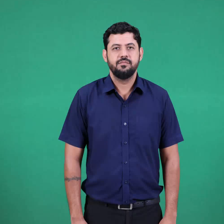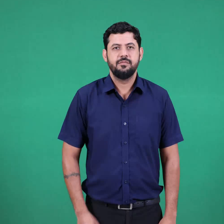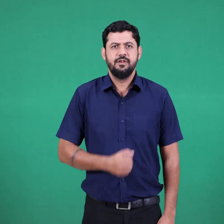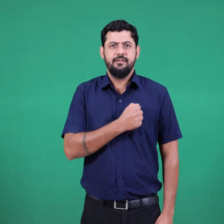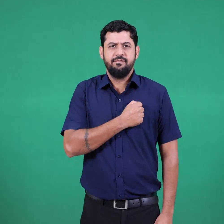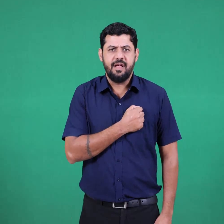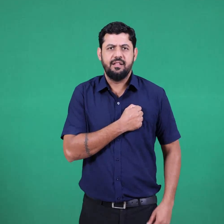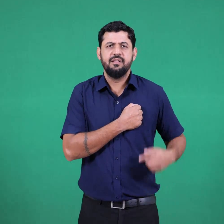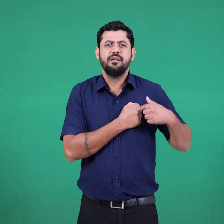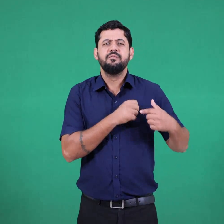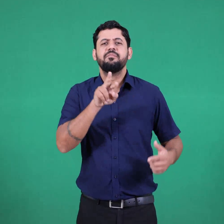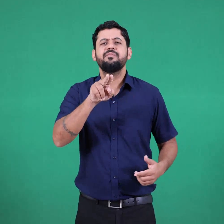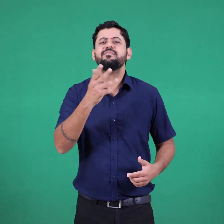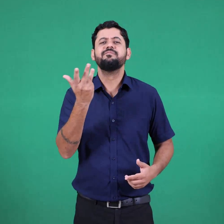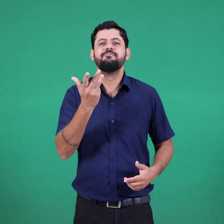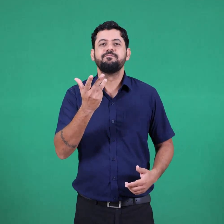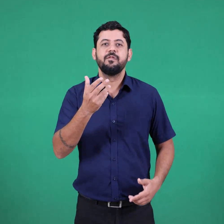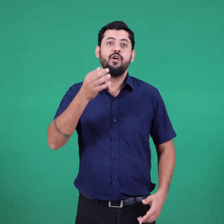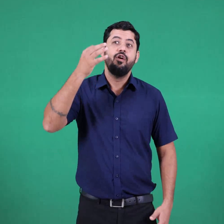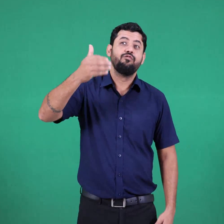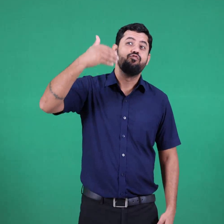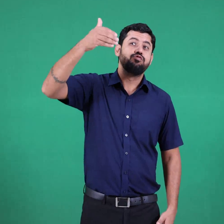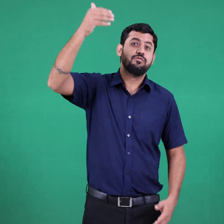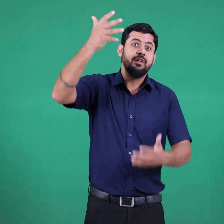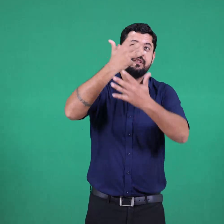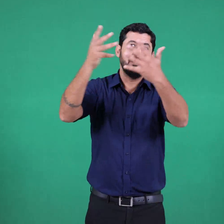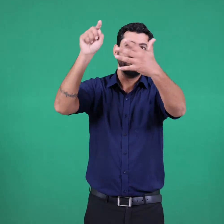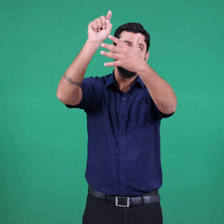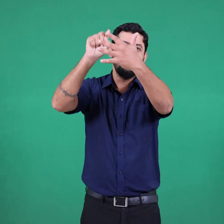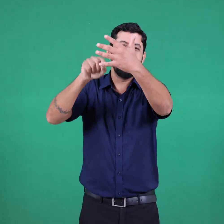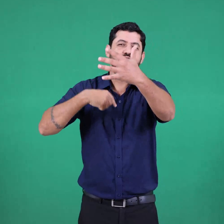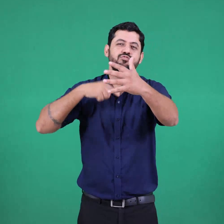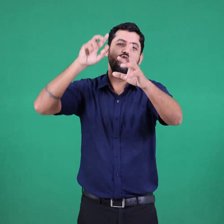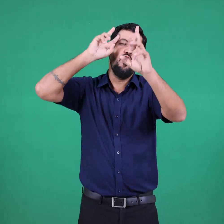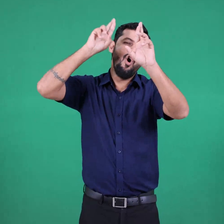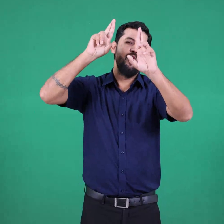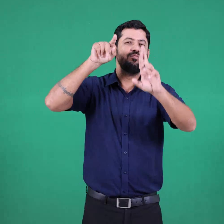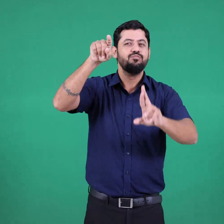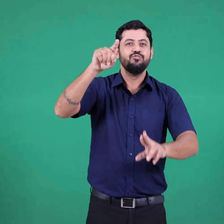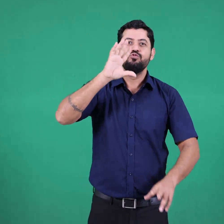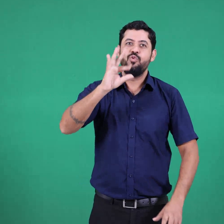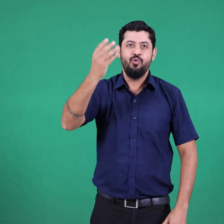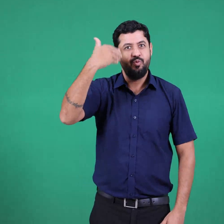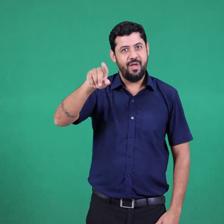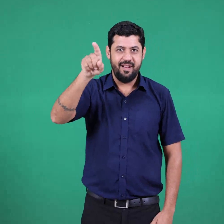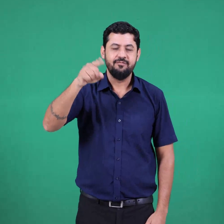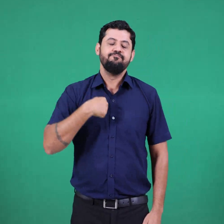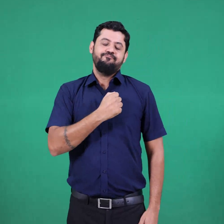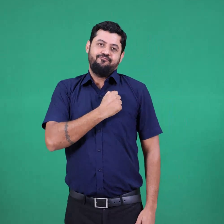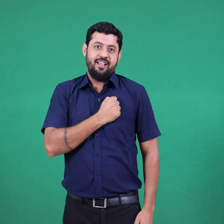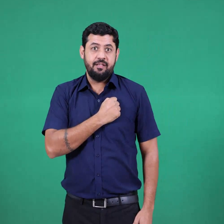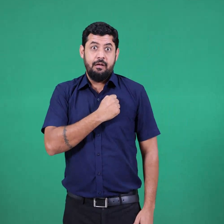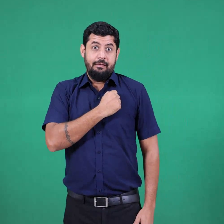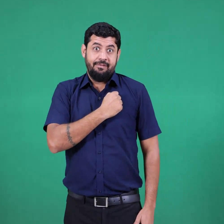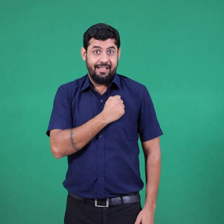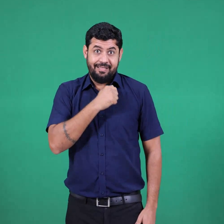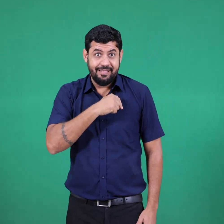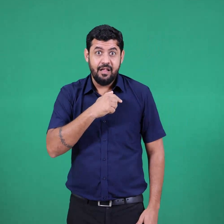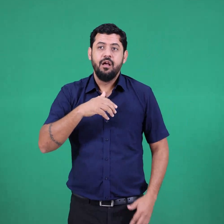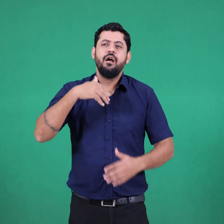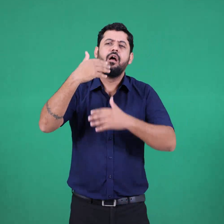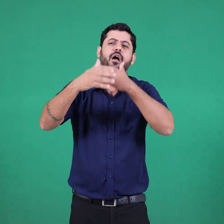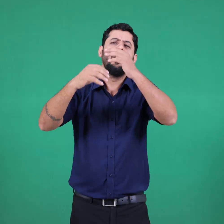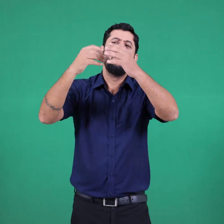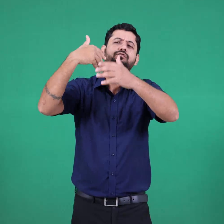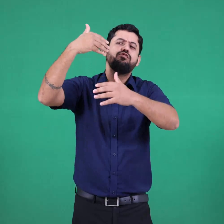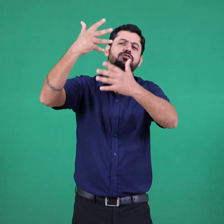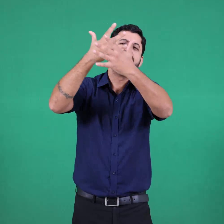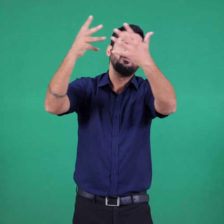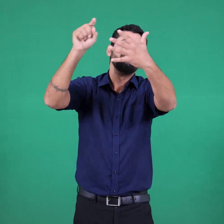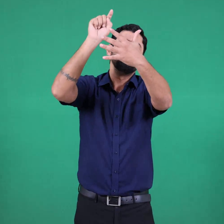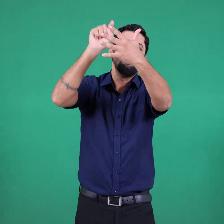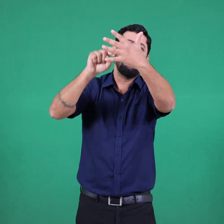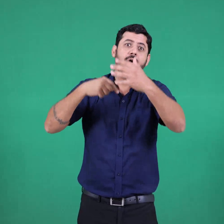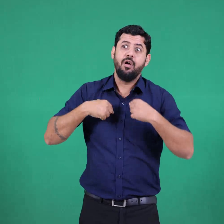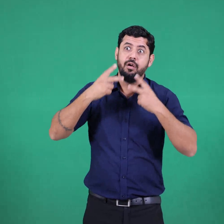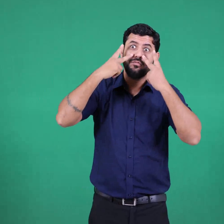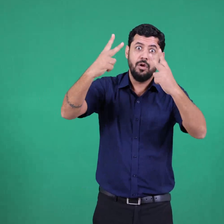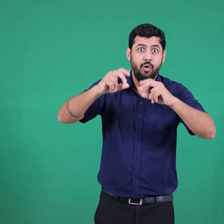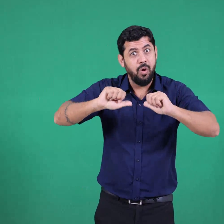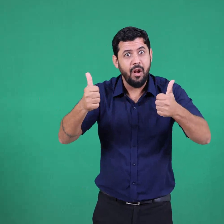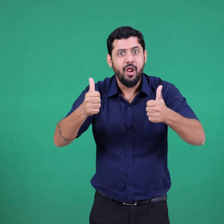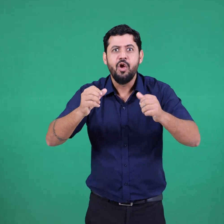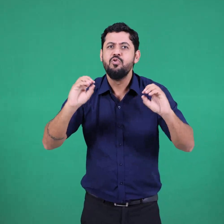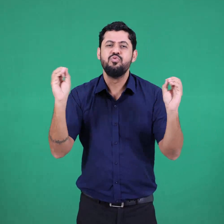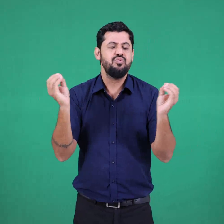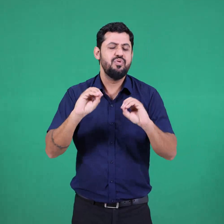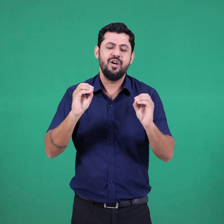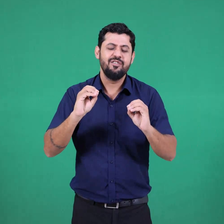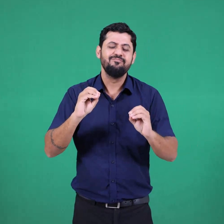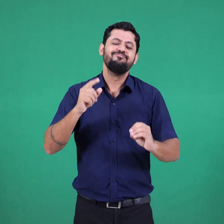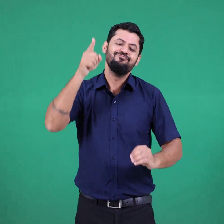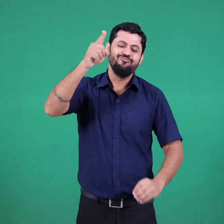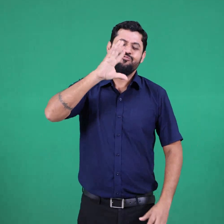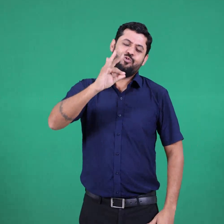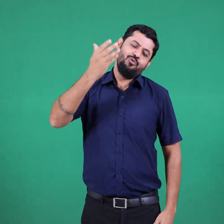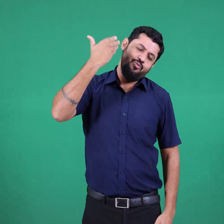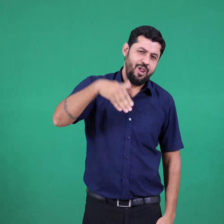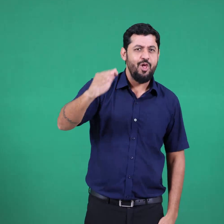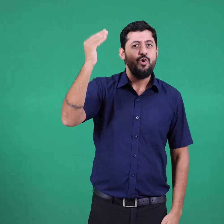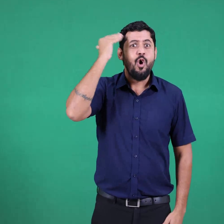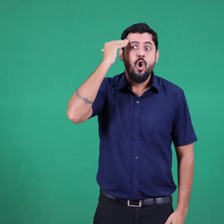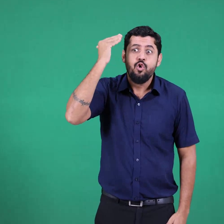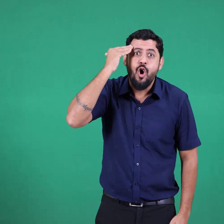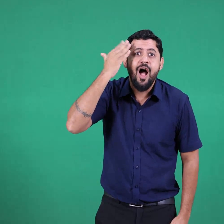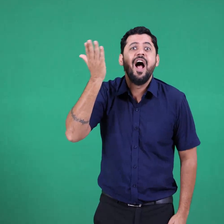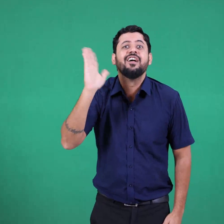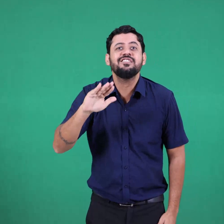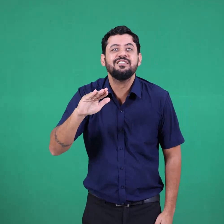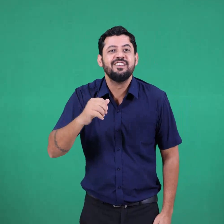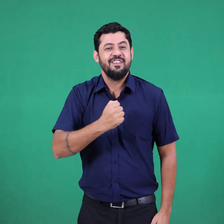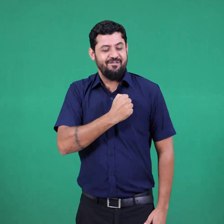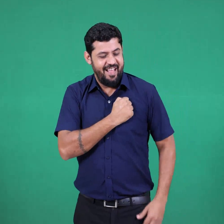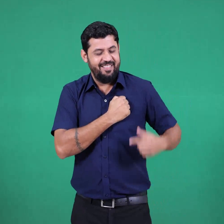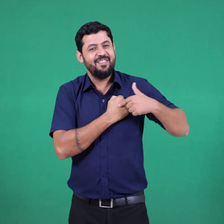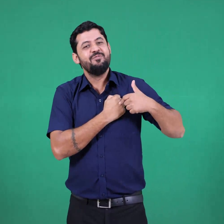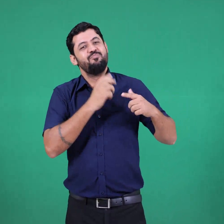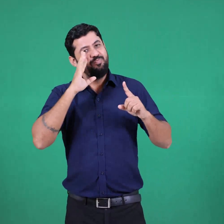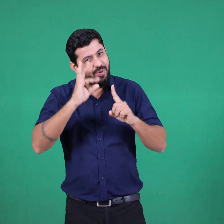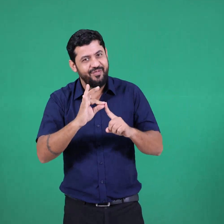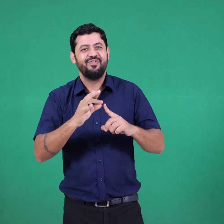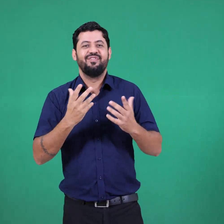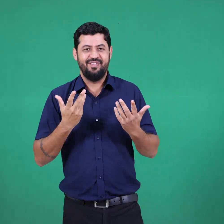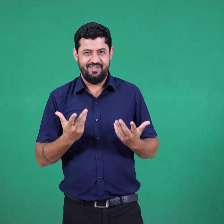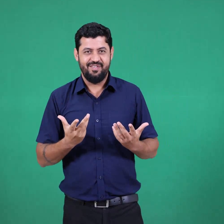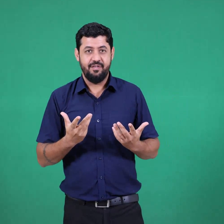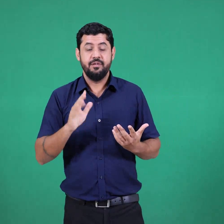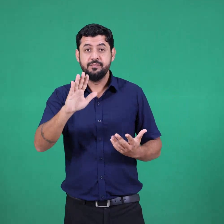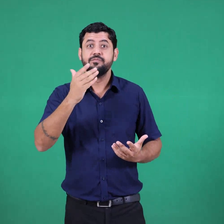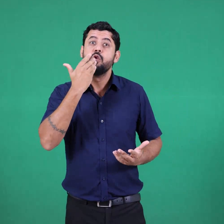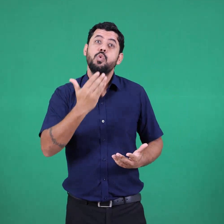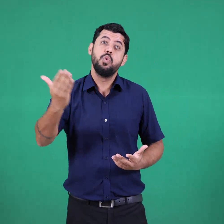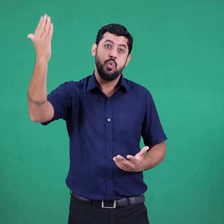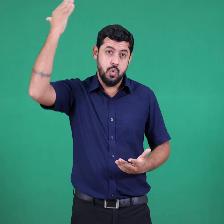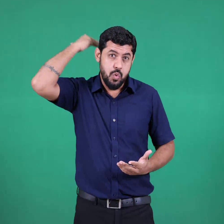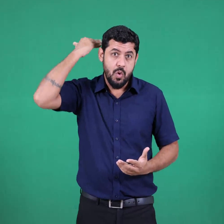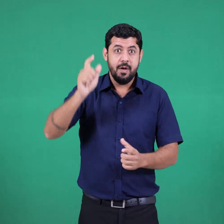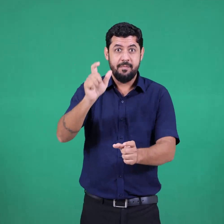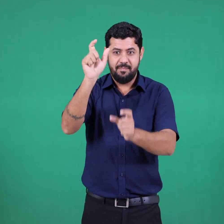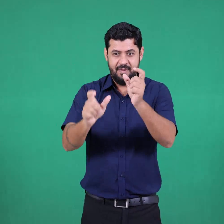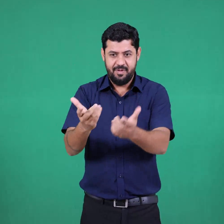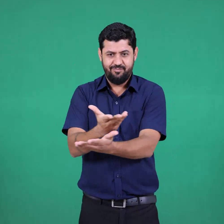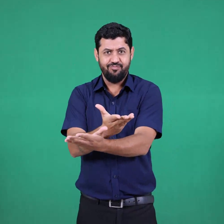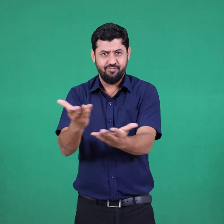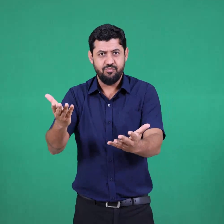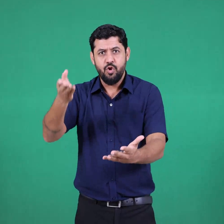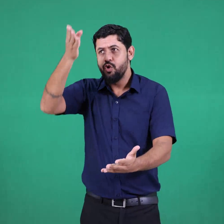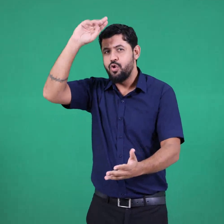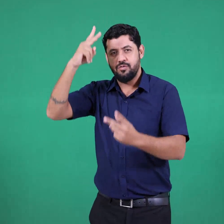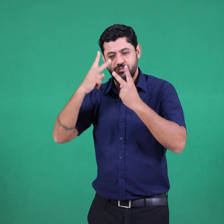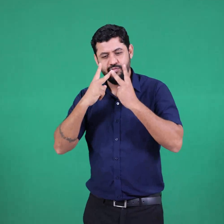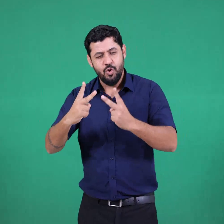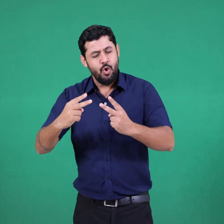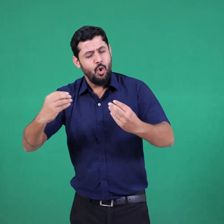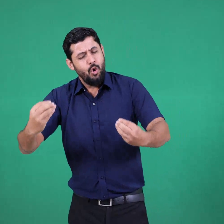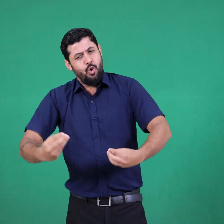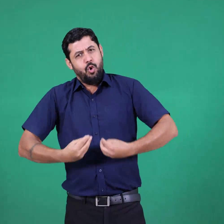Now faith is the assurance of what we hope for and the certainty of what we do not see.